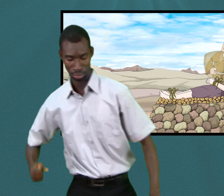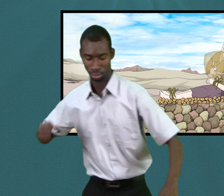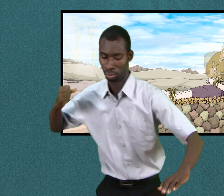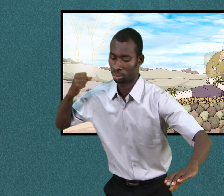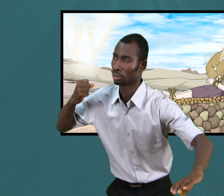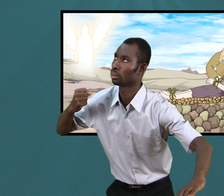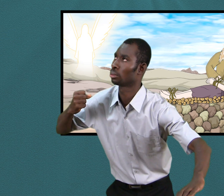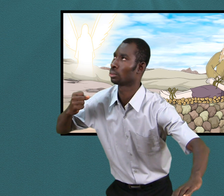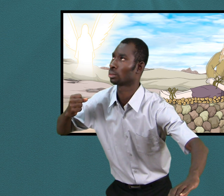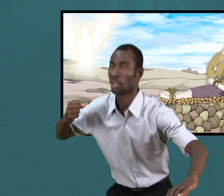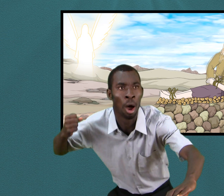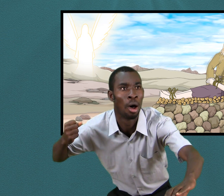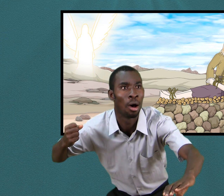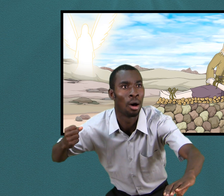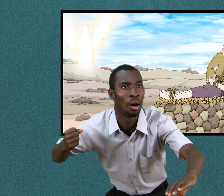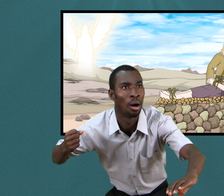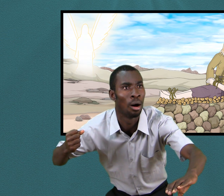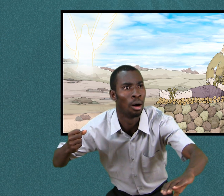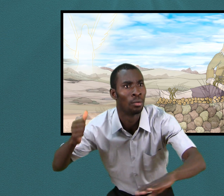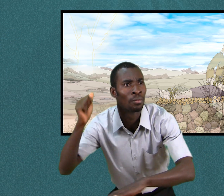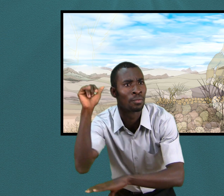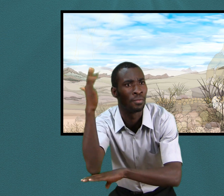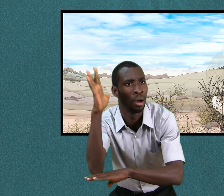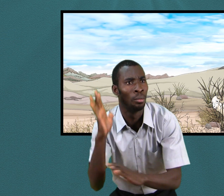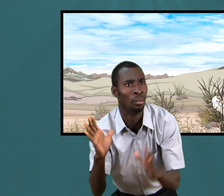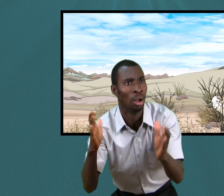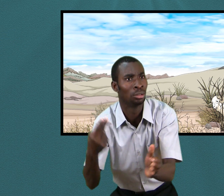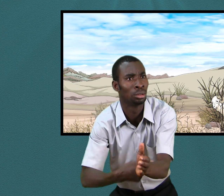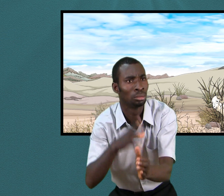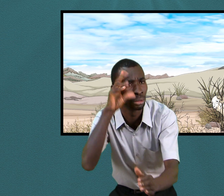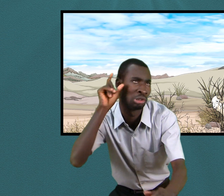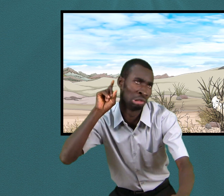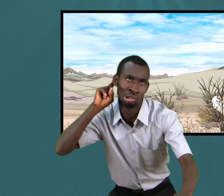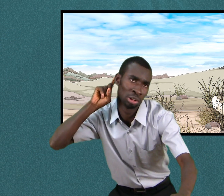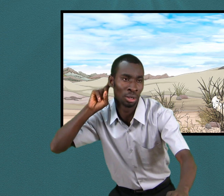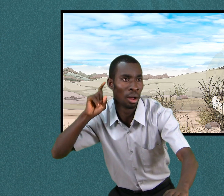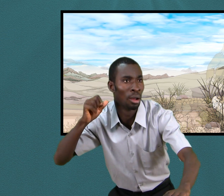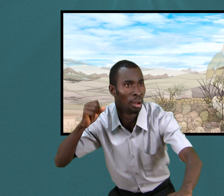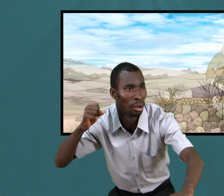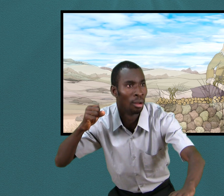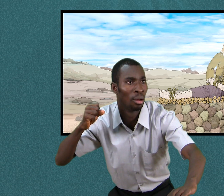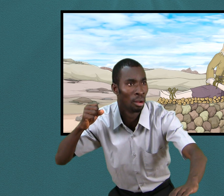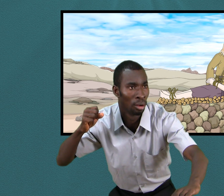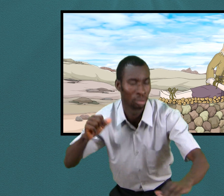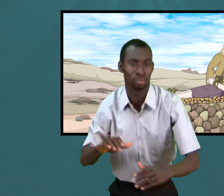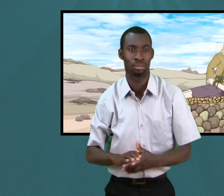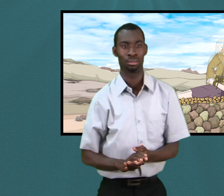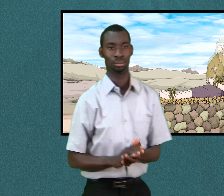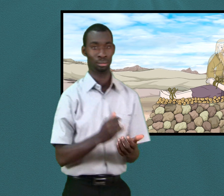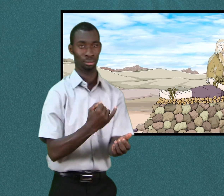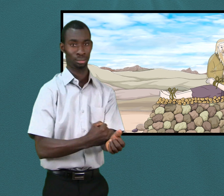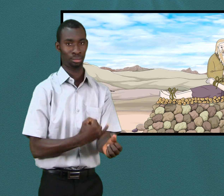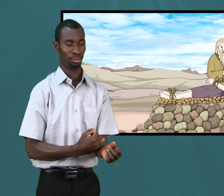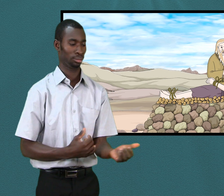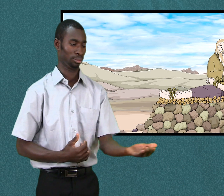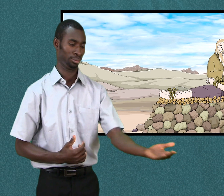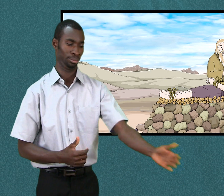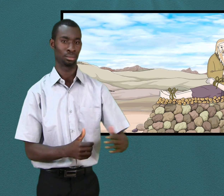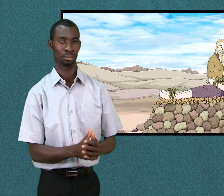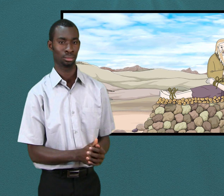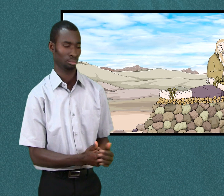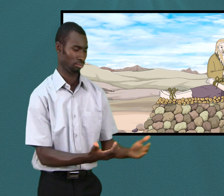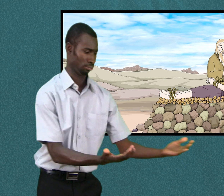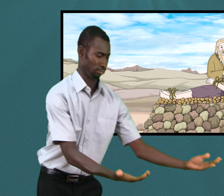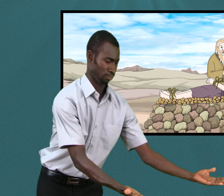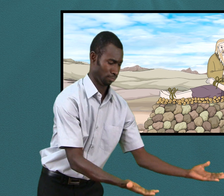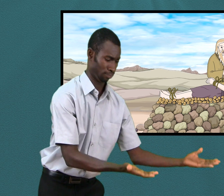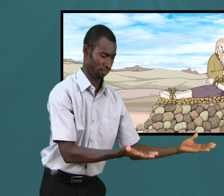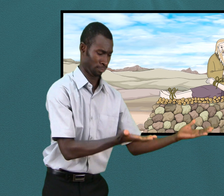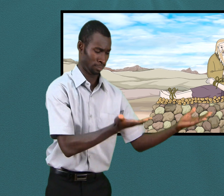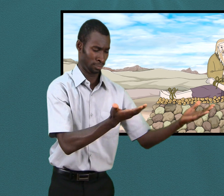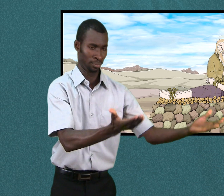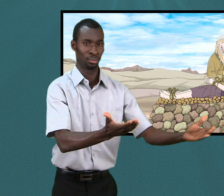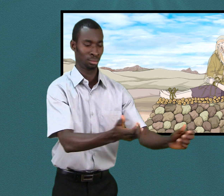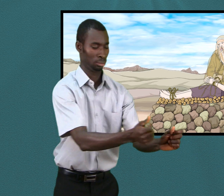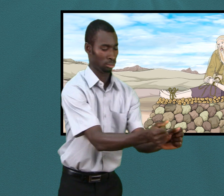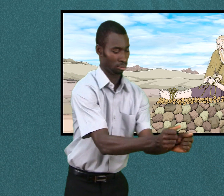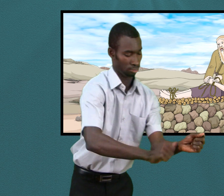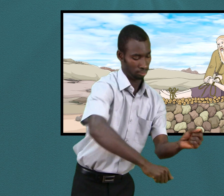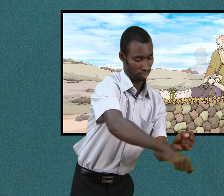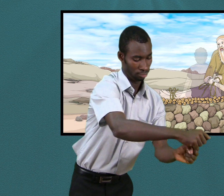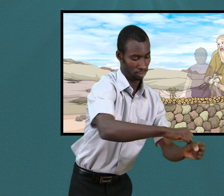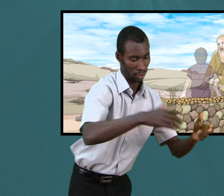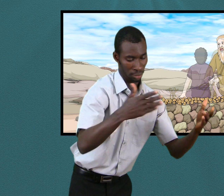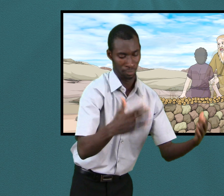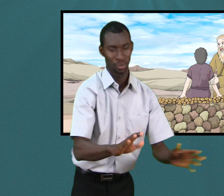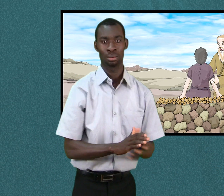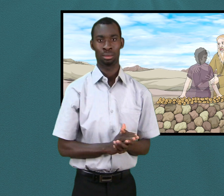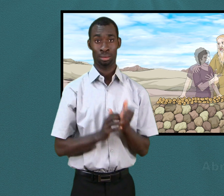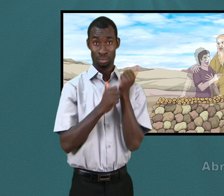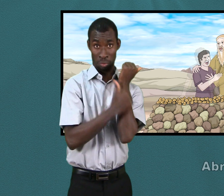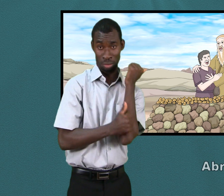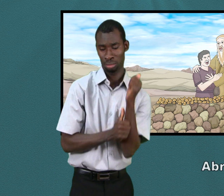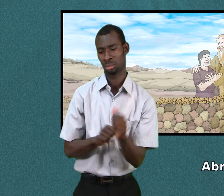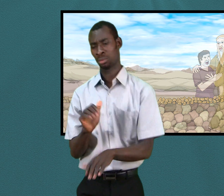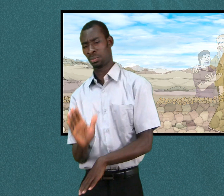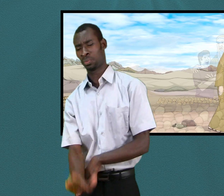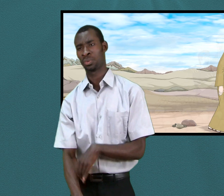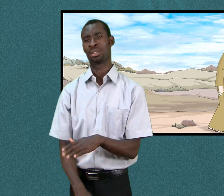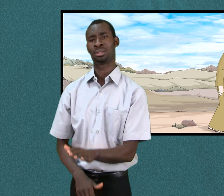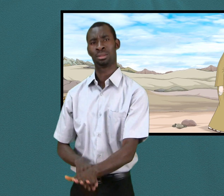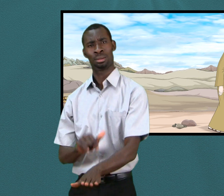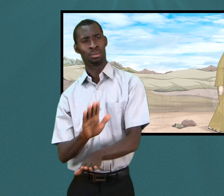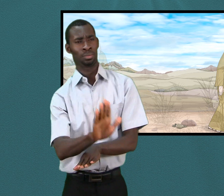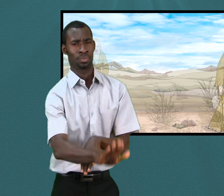Then Abraham looked up and saw behind him a ram in a thicket, caught by its horns.